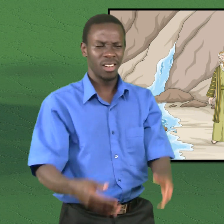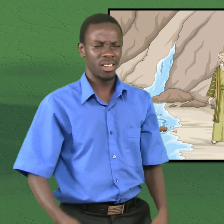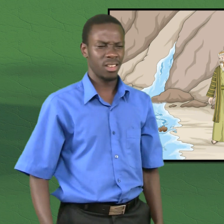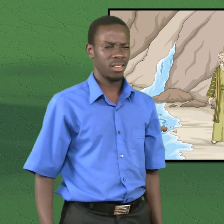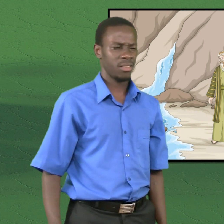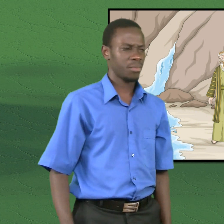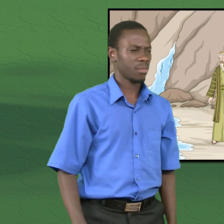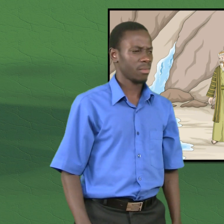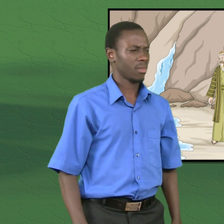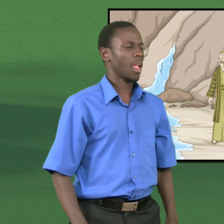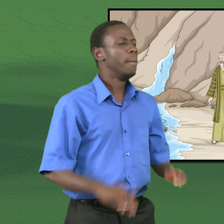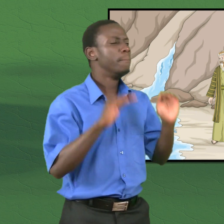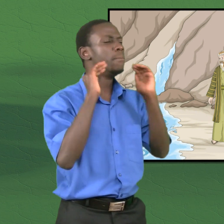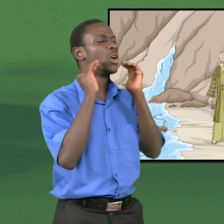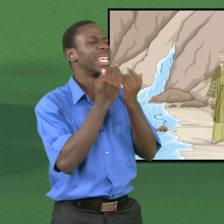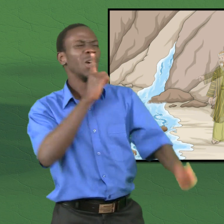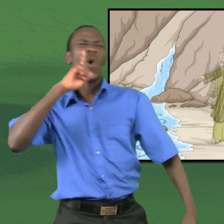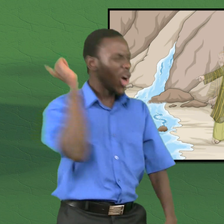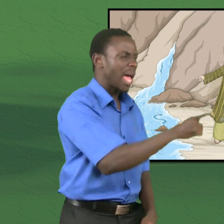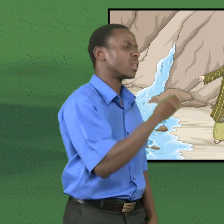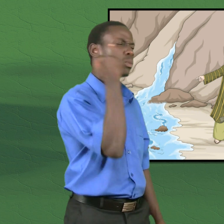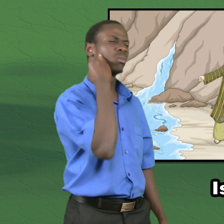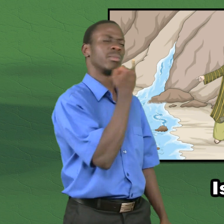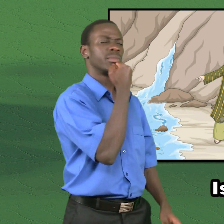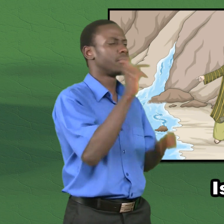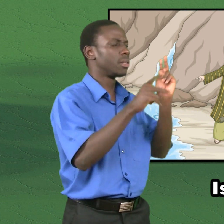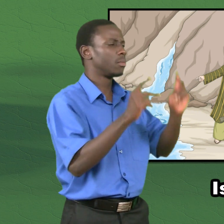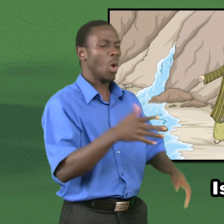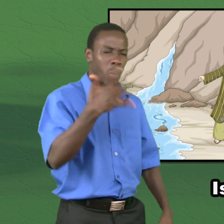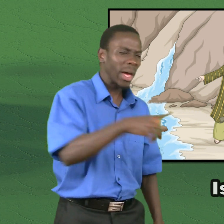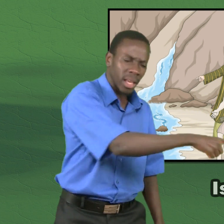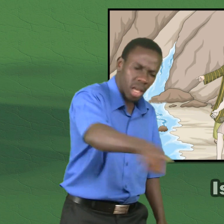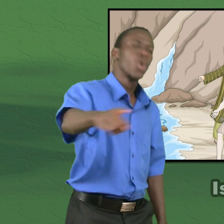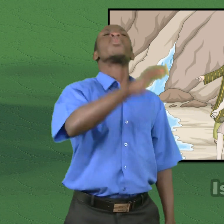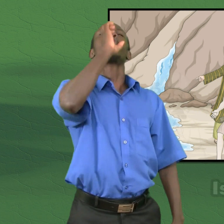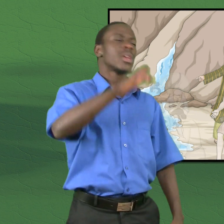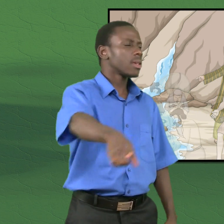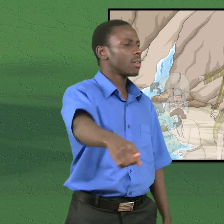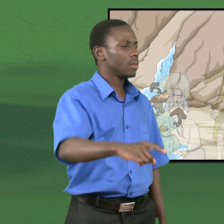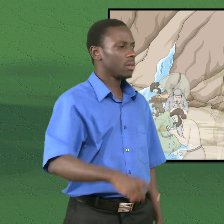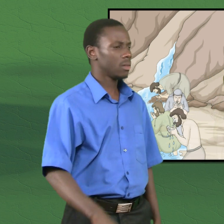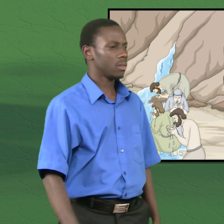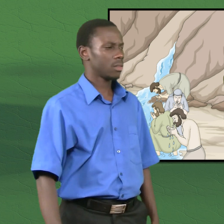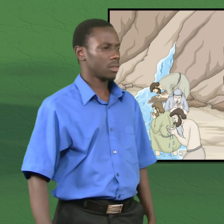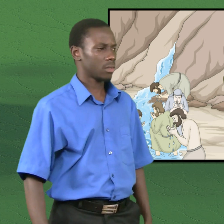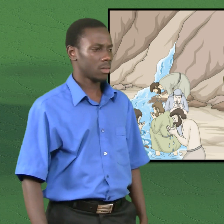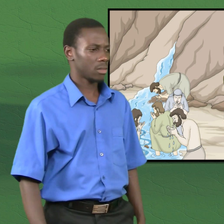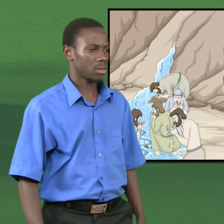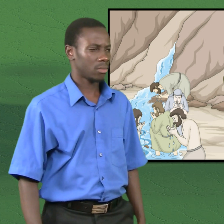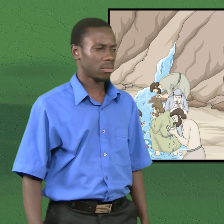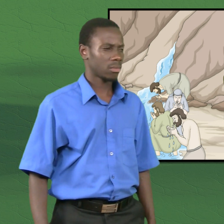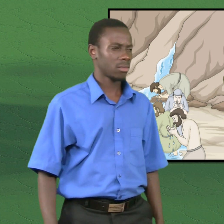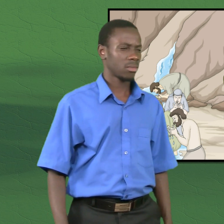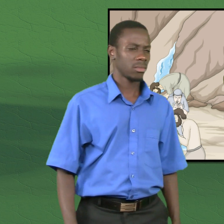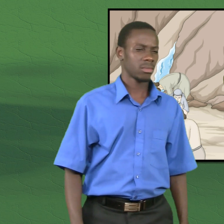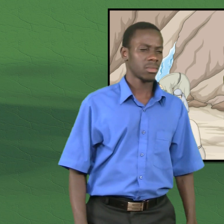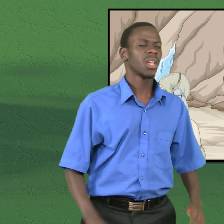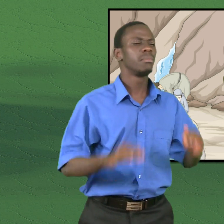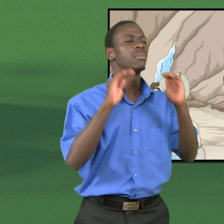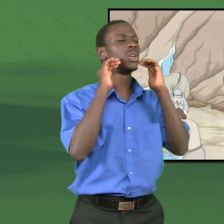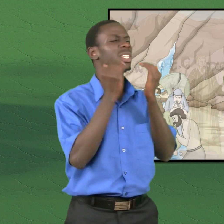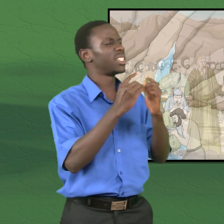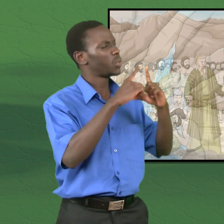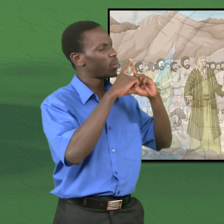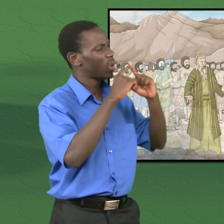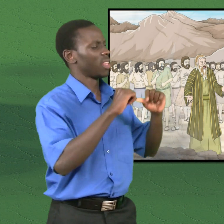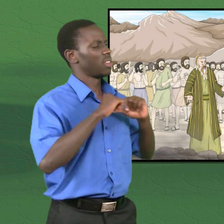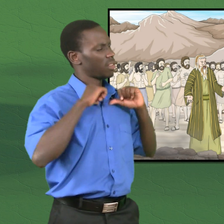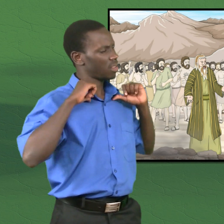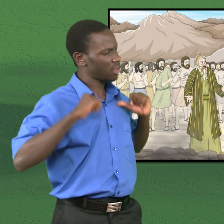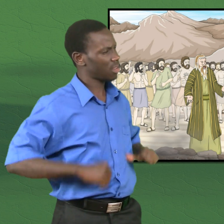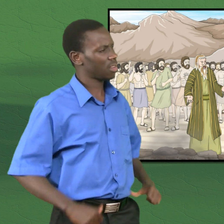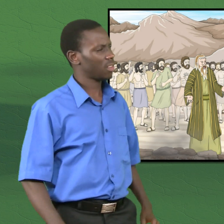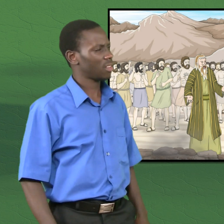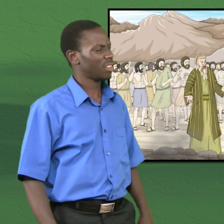Then he forced the Israelites to drink it.